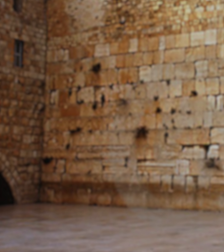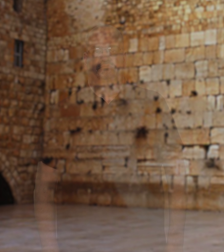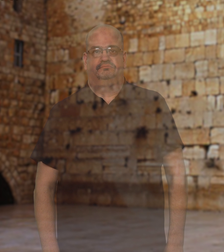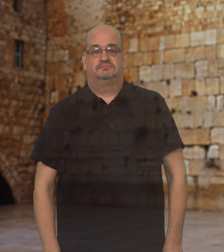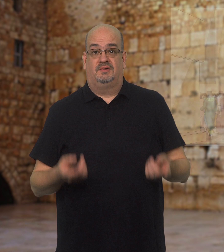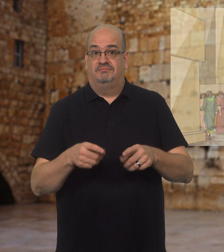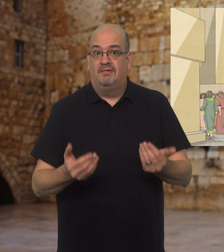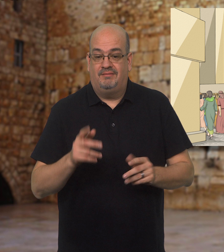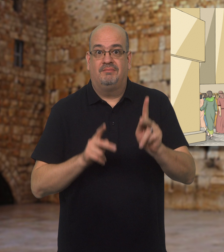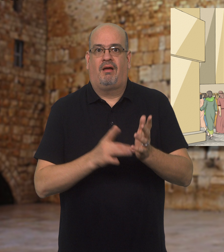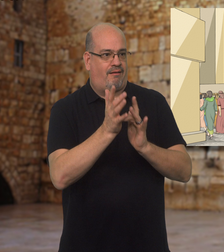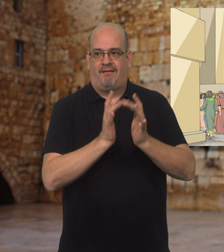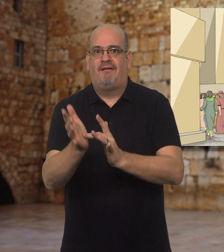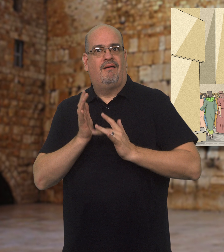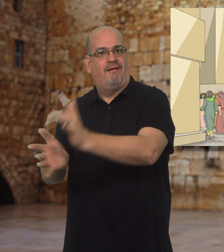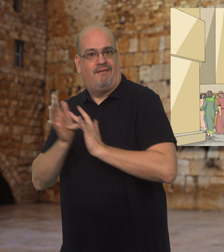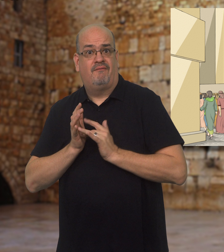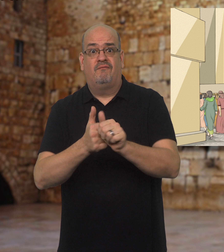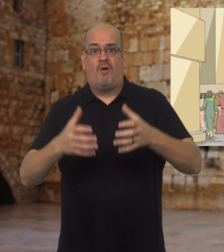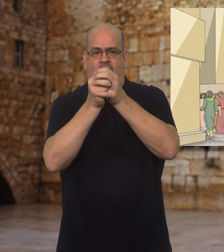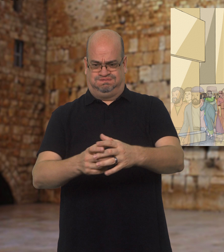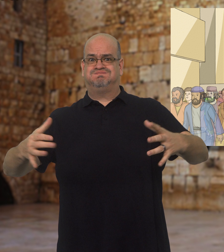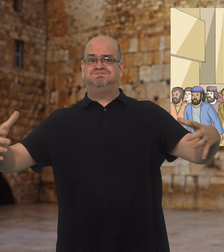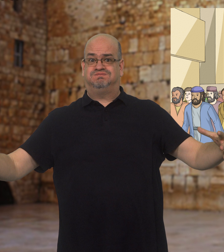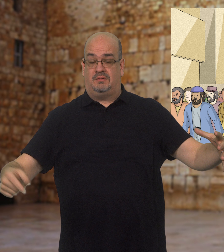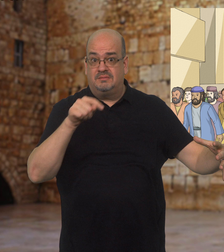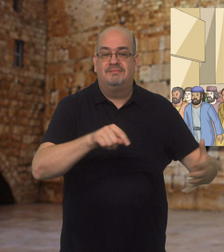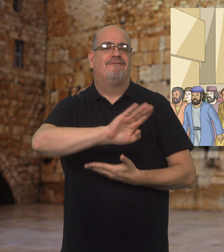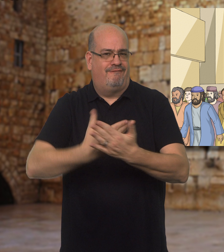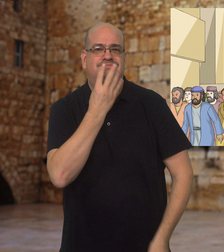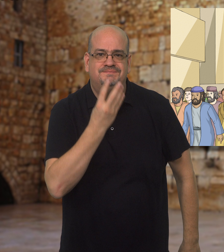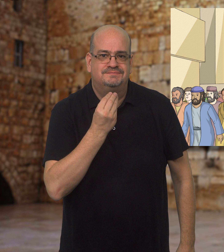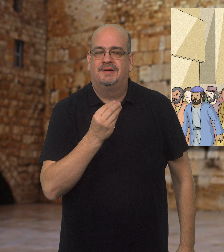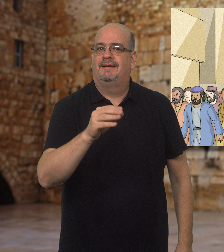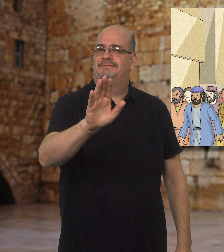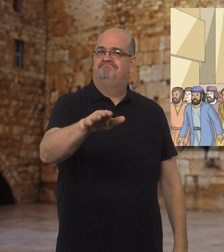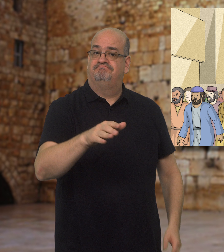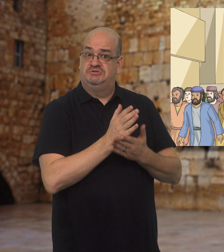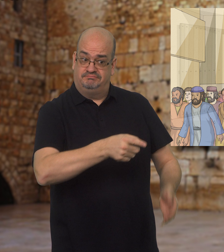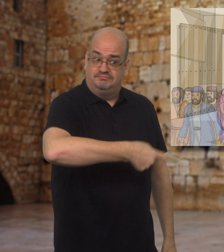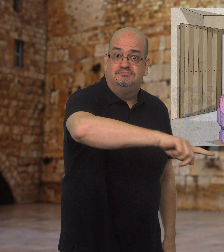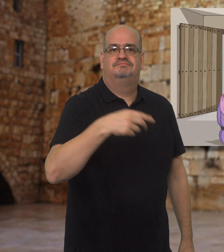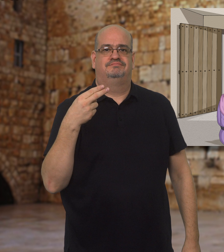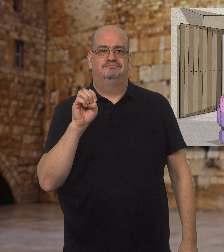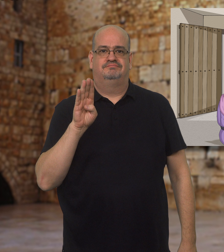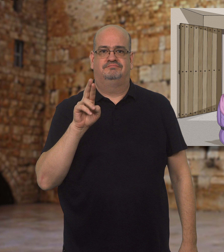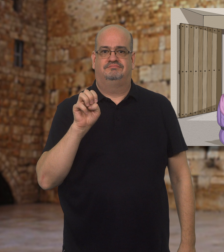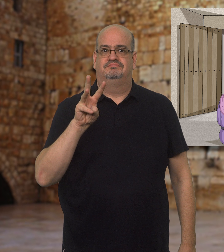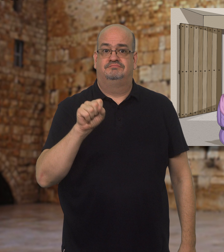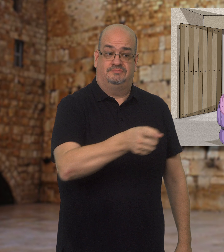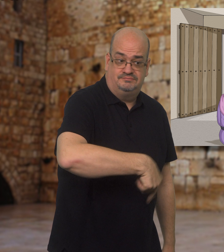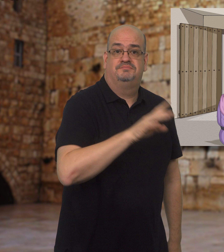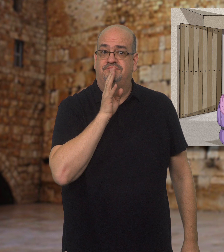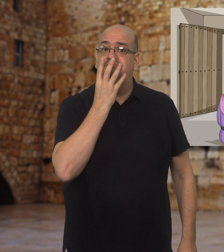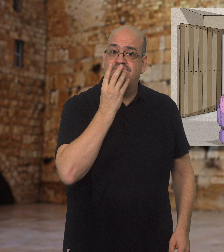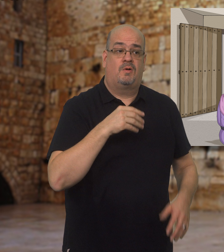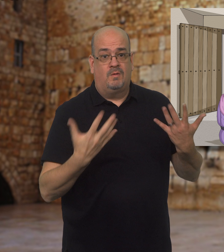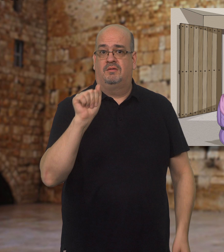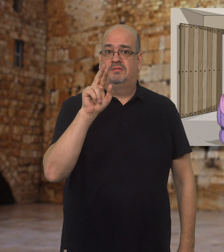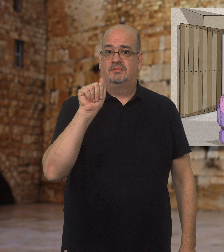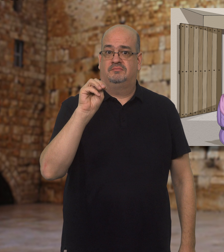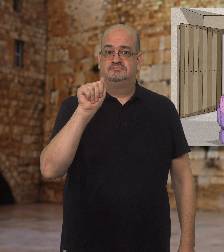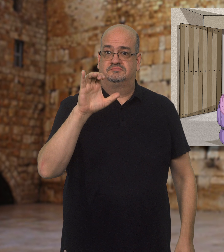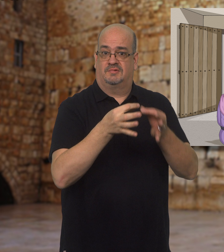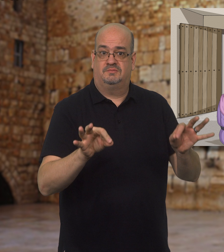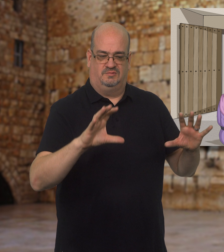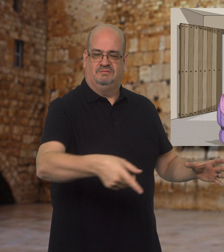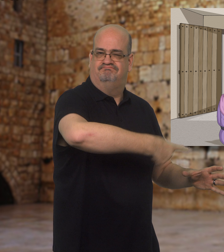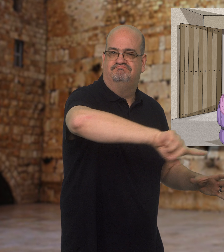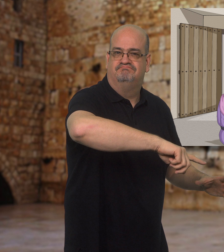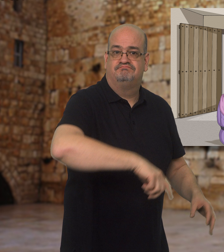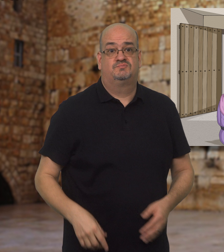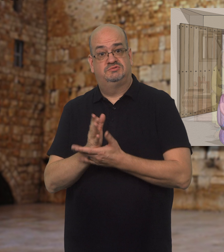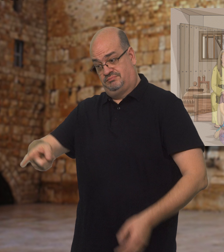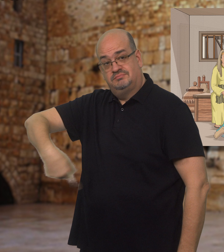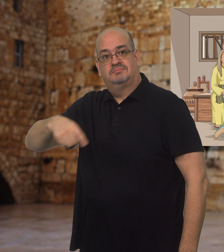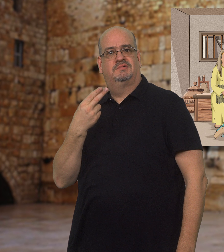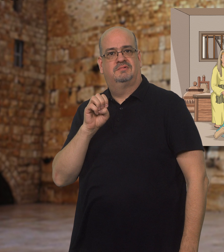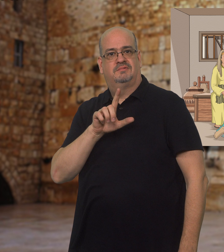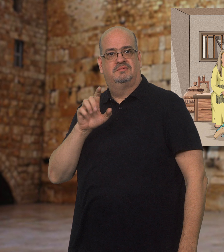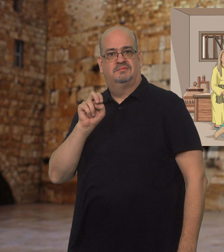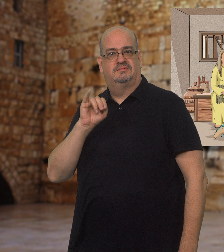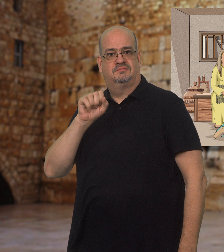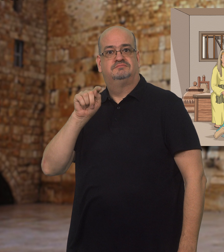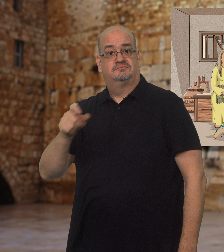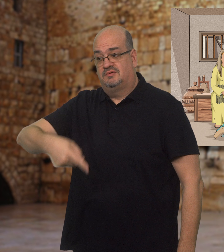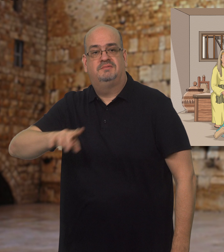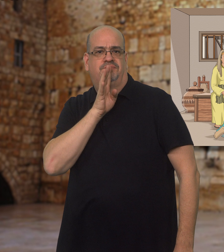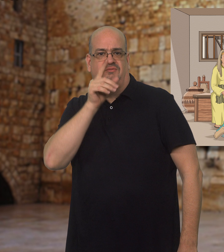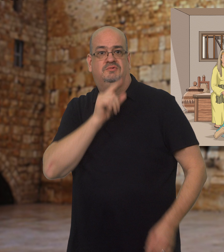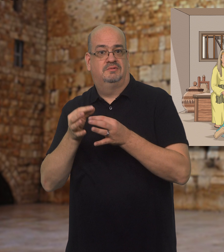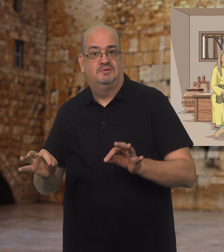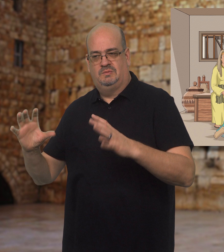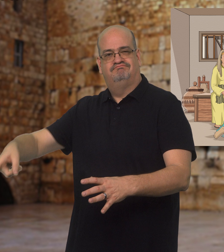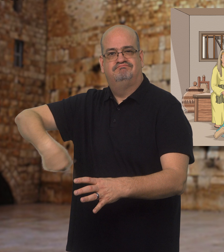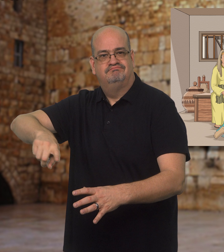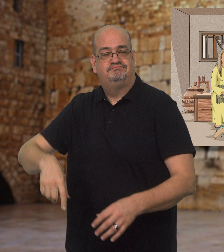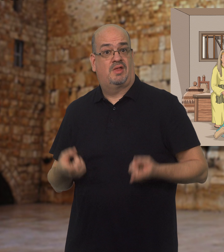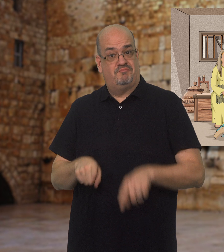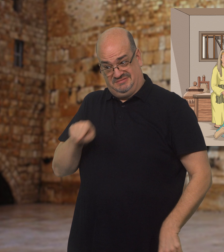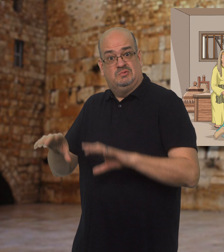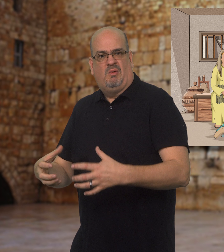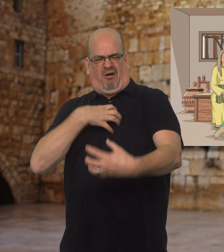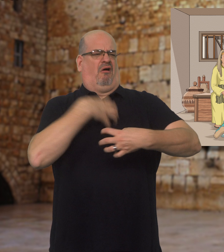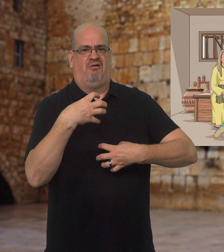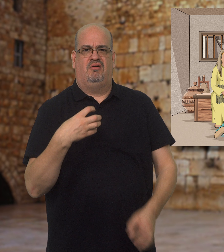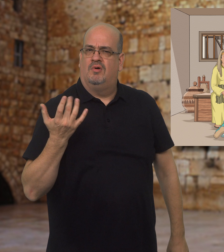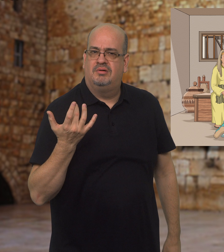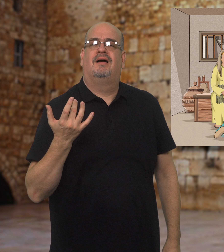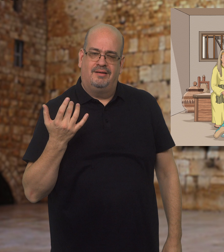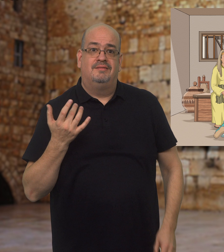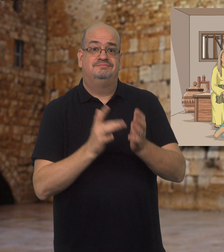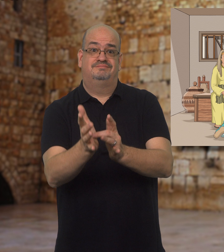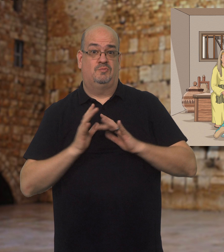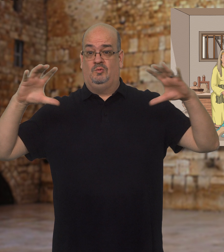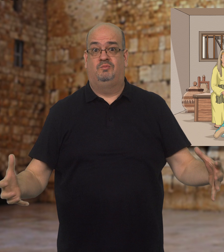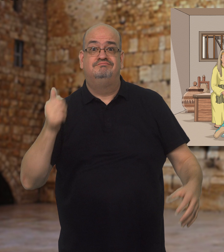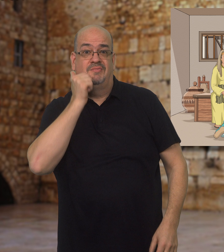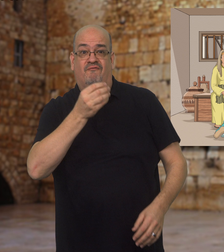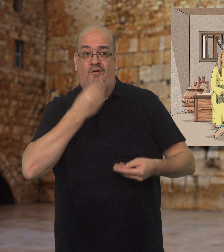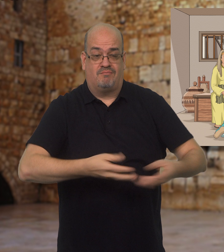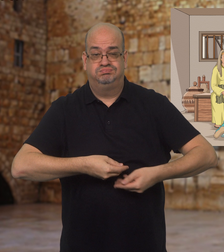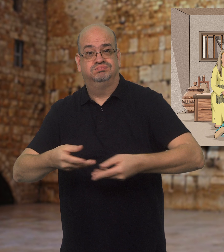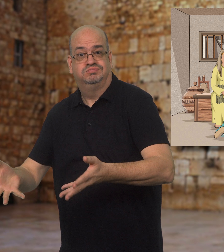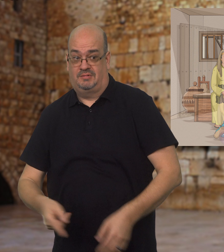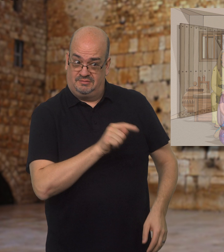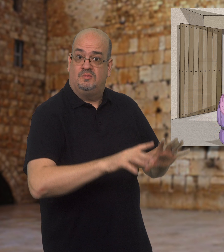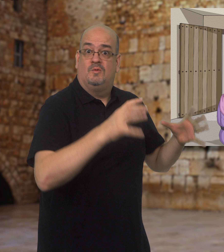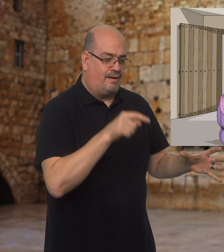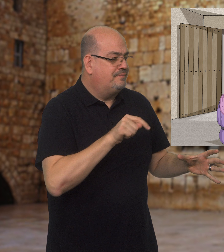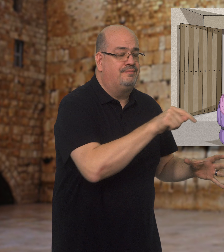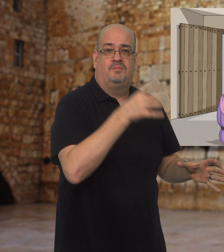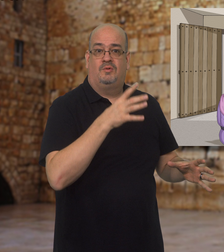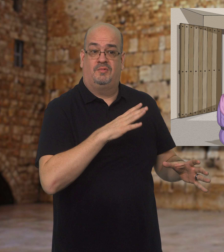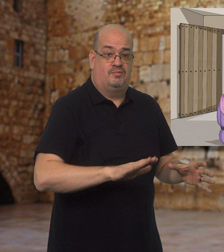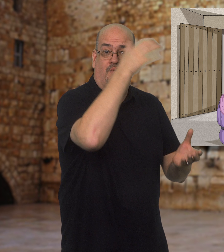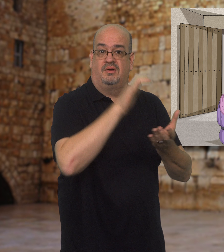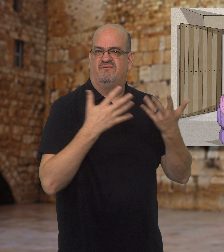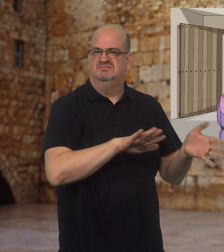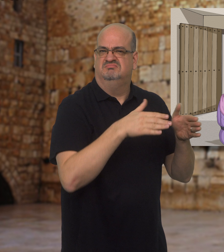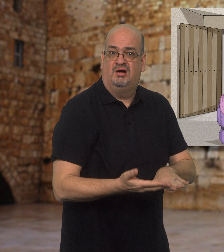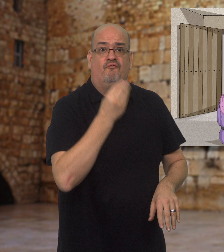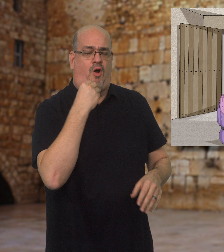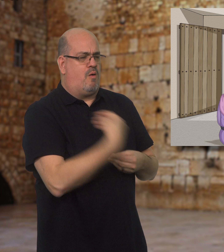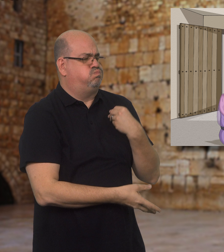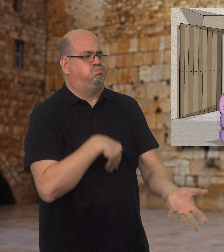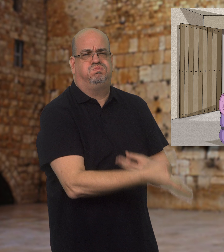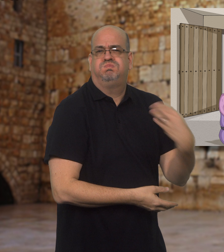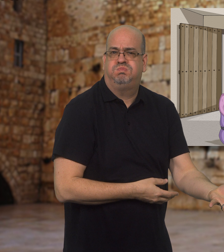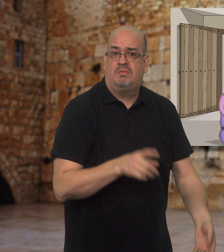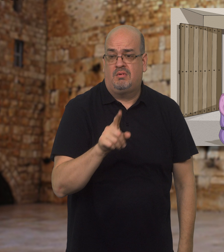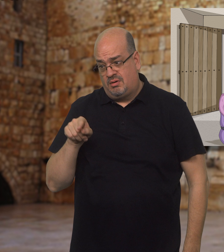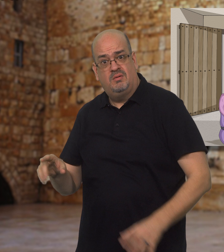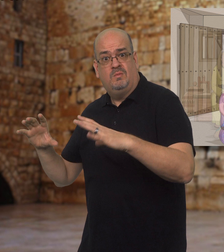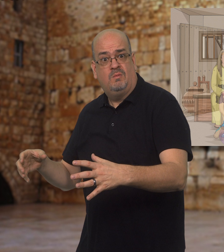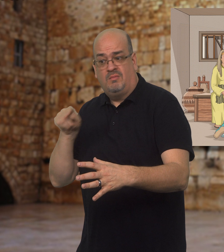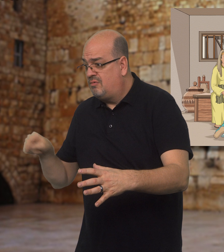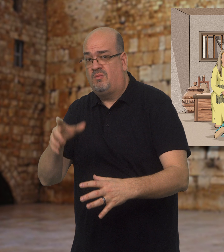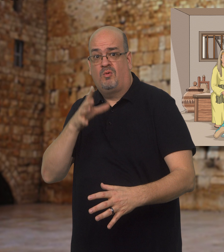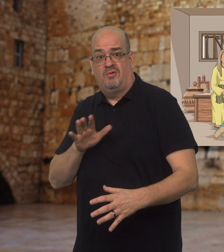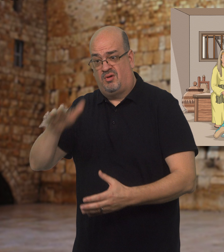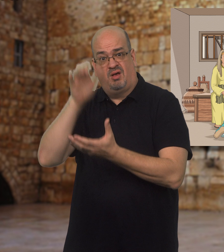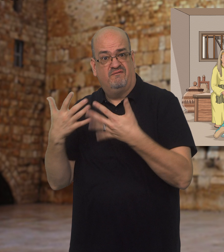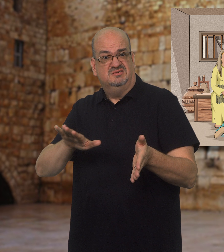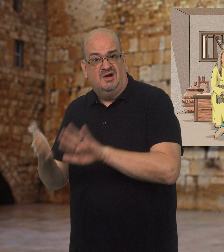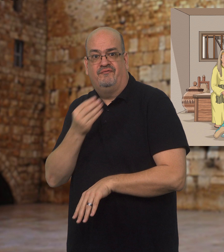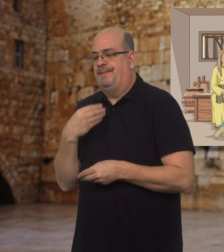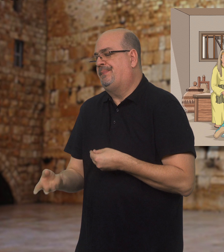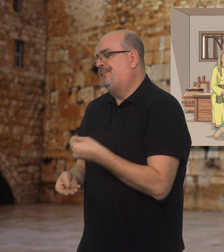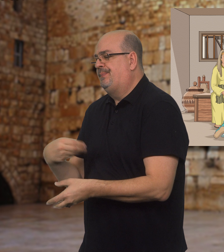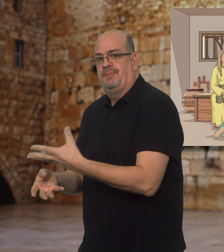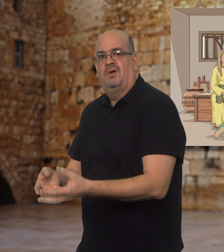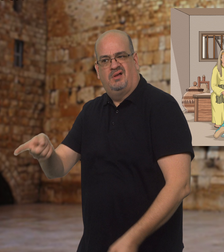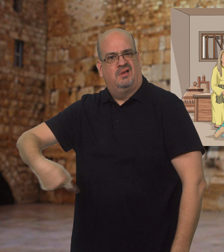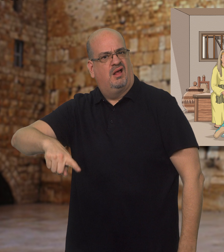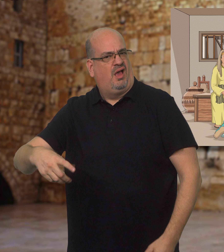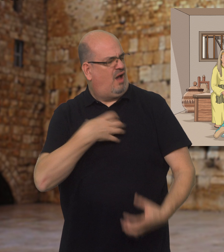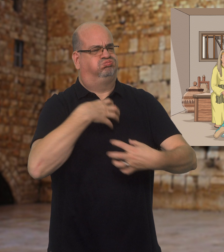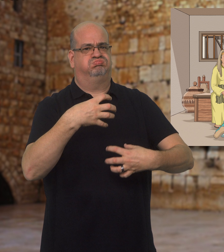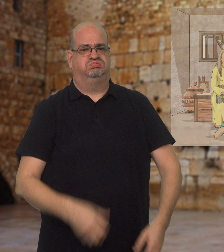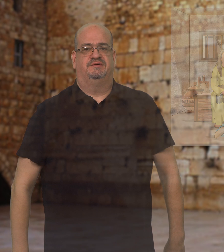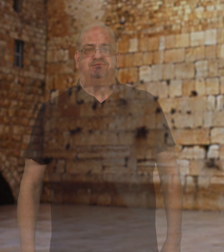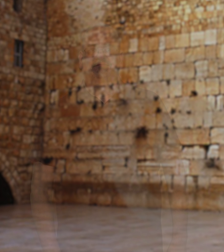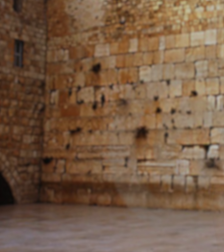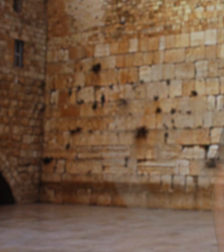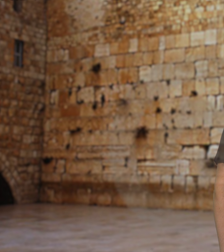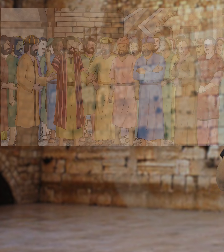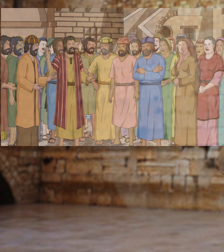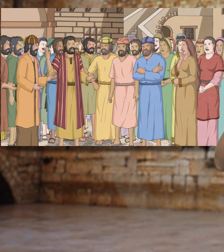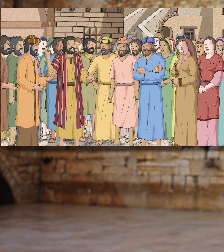In those days when the disciples were increasing in number, the Grecian Jews among them began to grumble against the Hebraic Jews because their widows were being overlooked in the daily distribution of food.